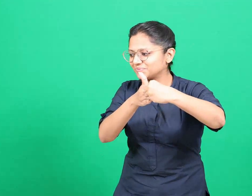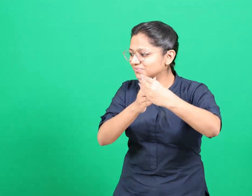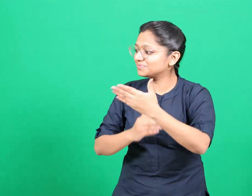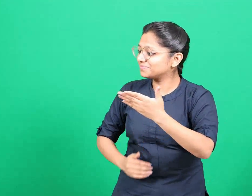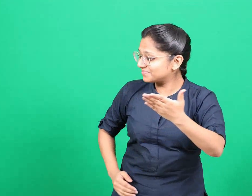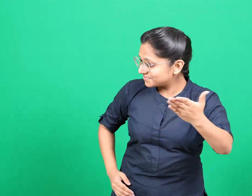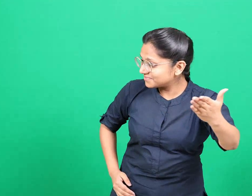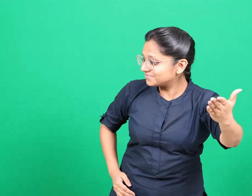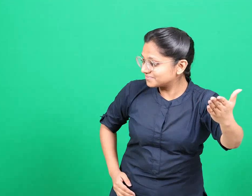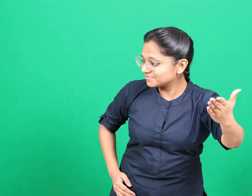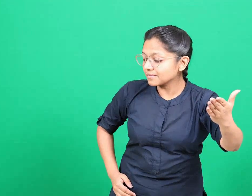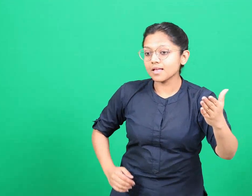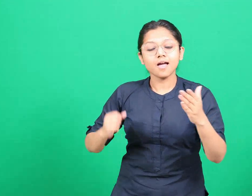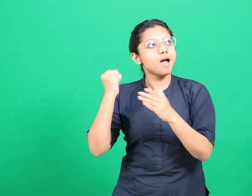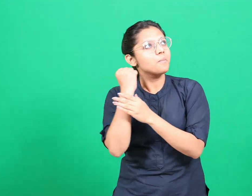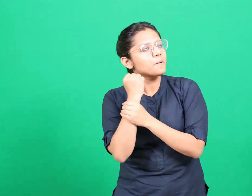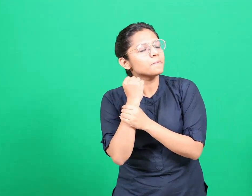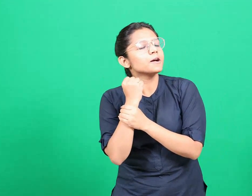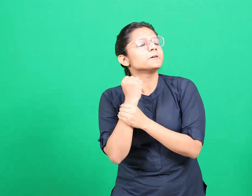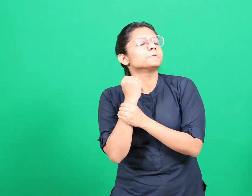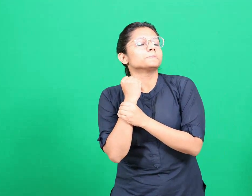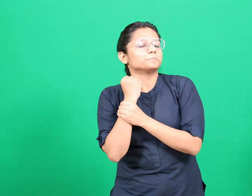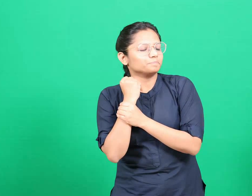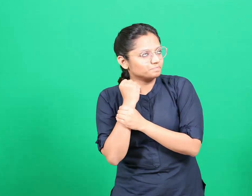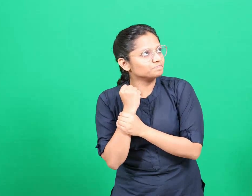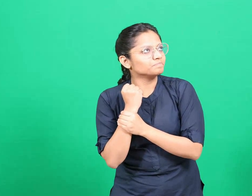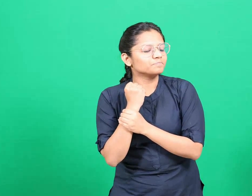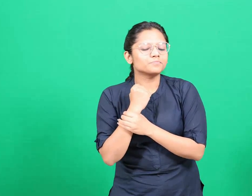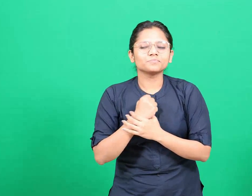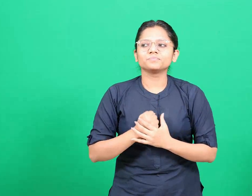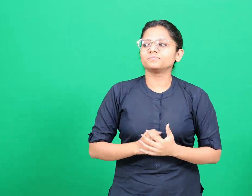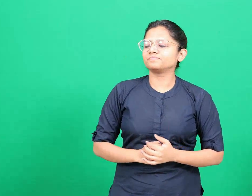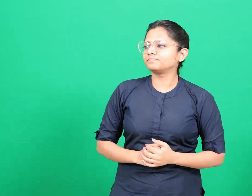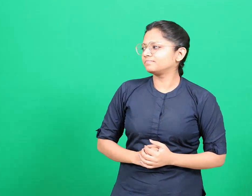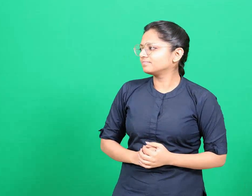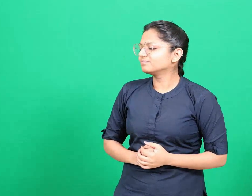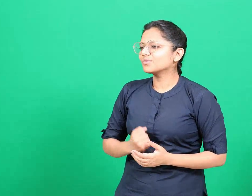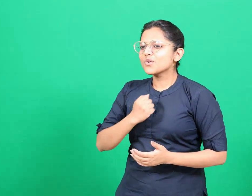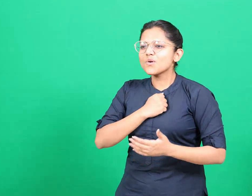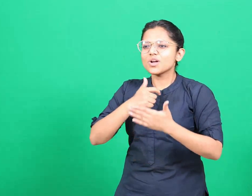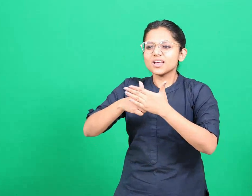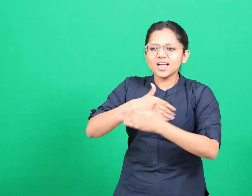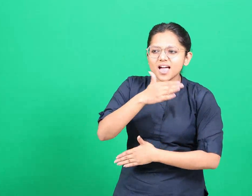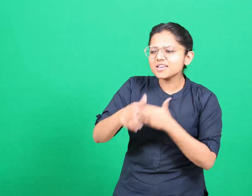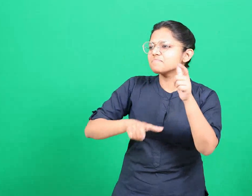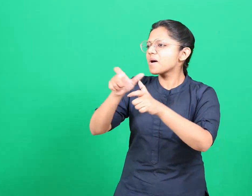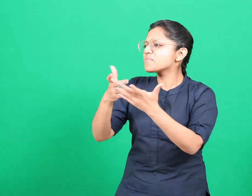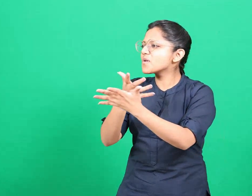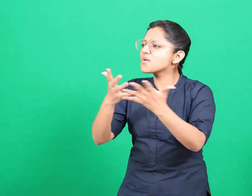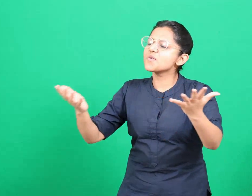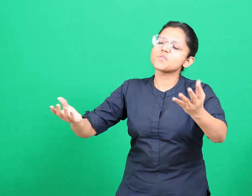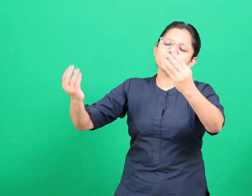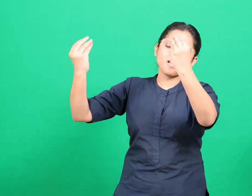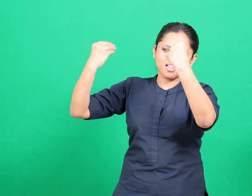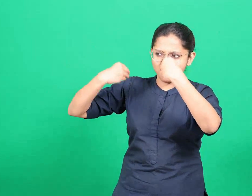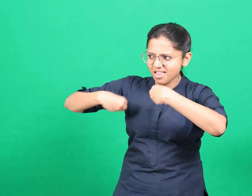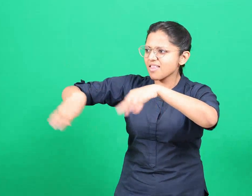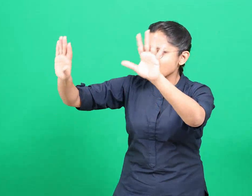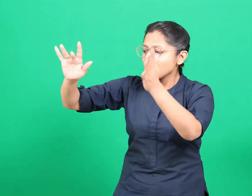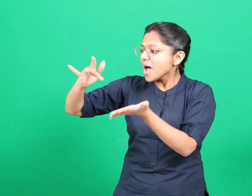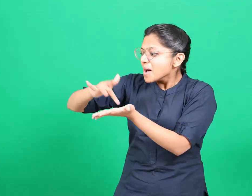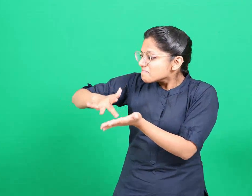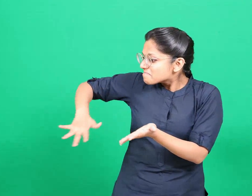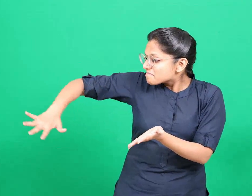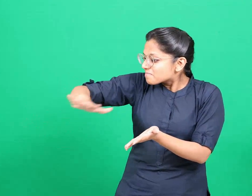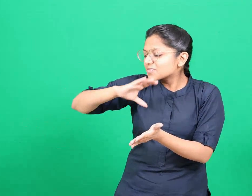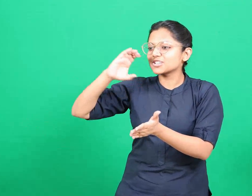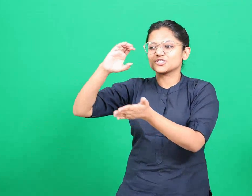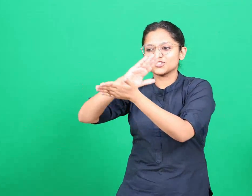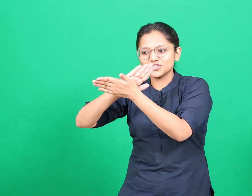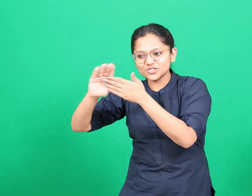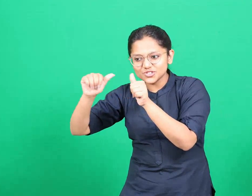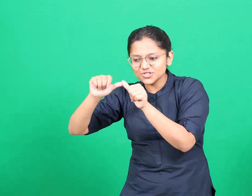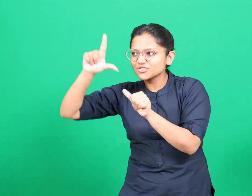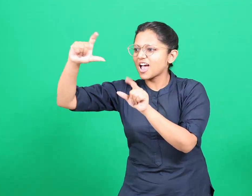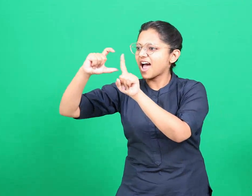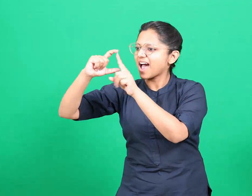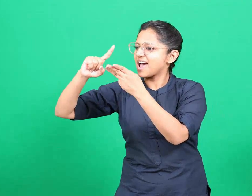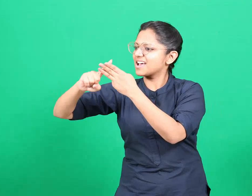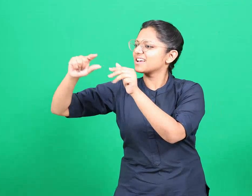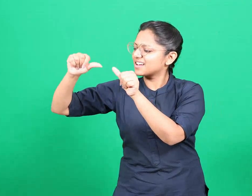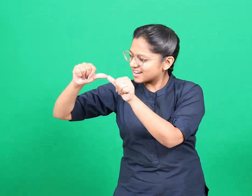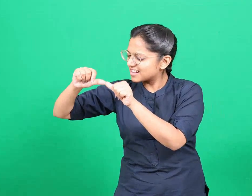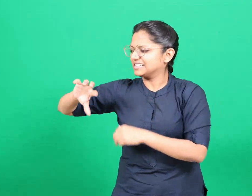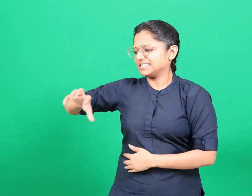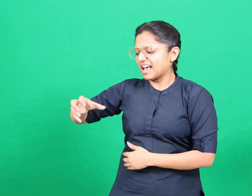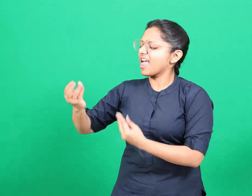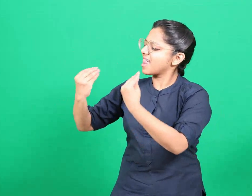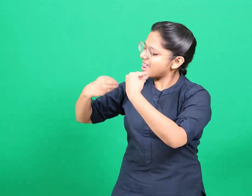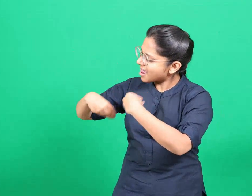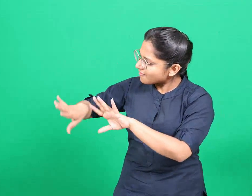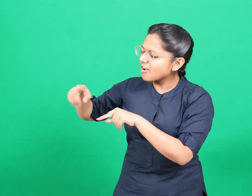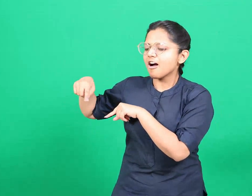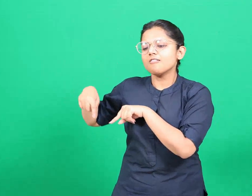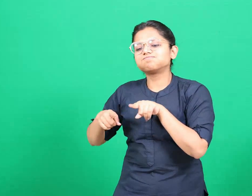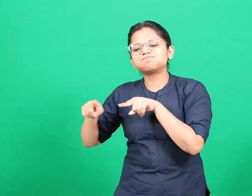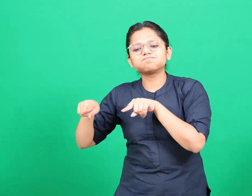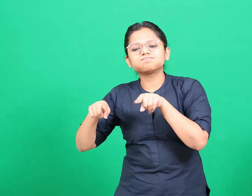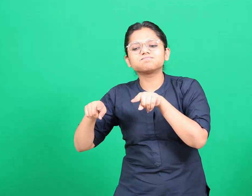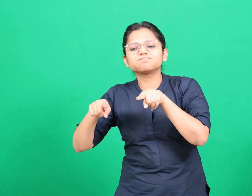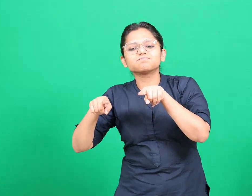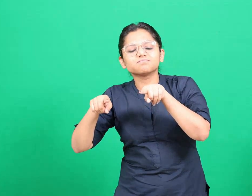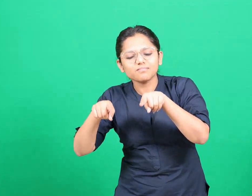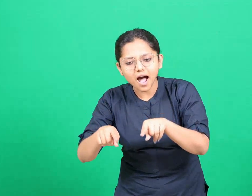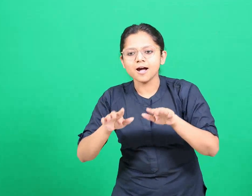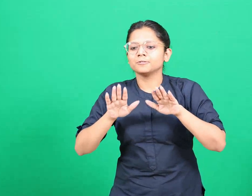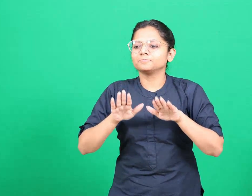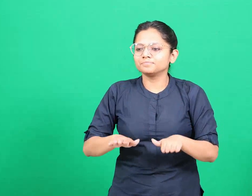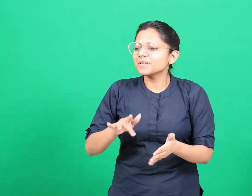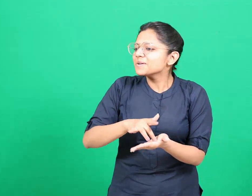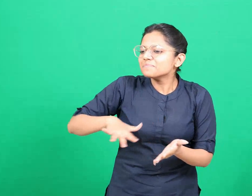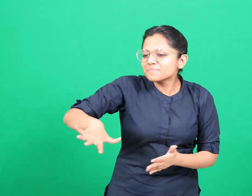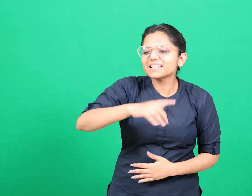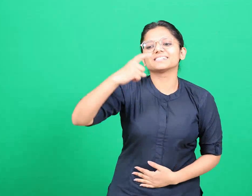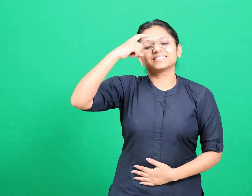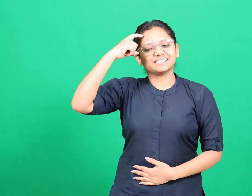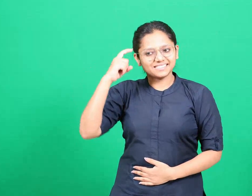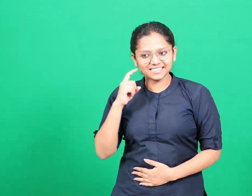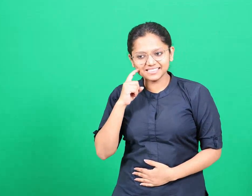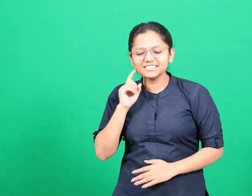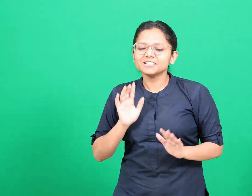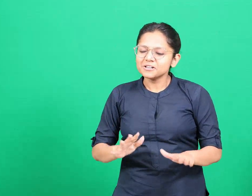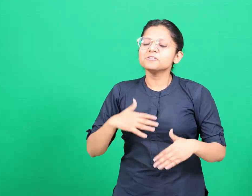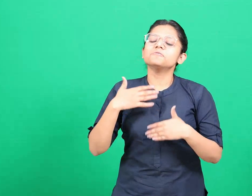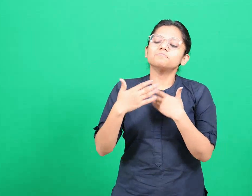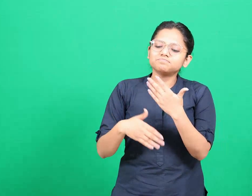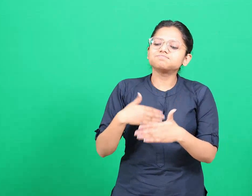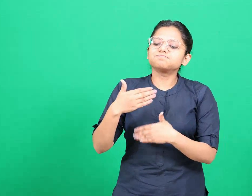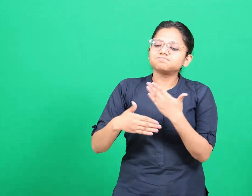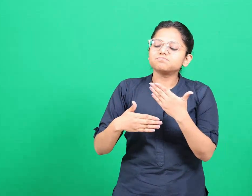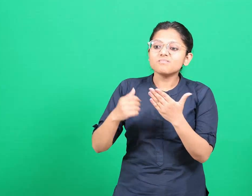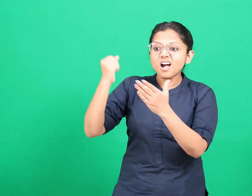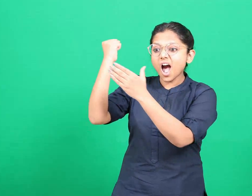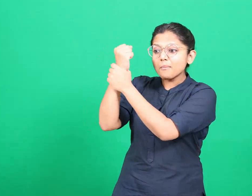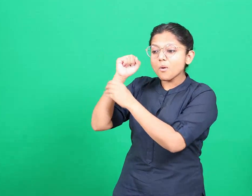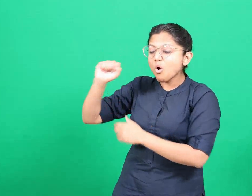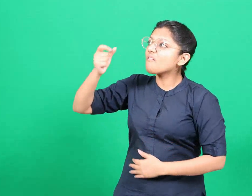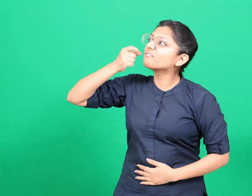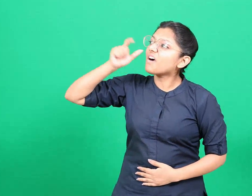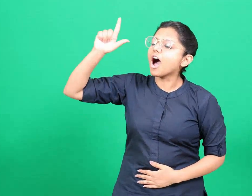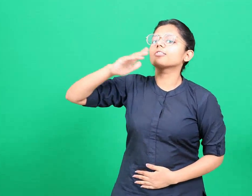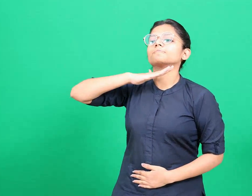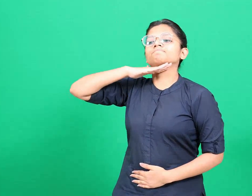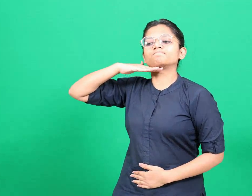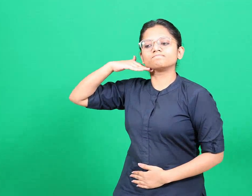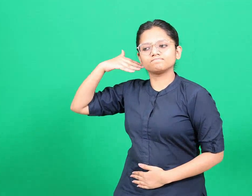So Abraham left the land of the Chaldeans and settled in Haran.